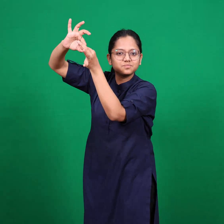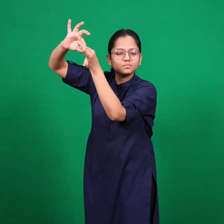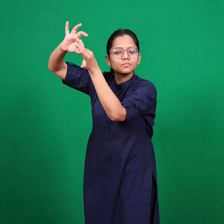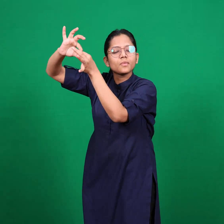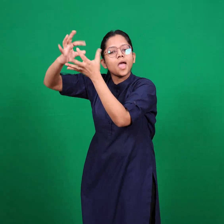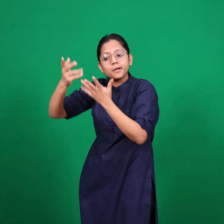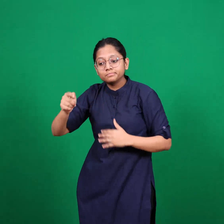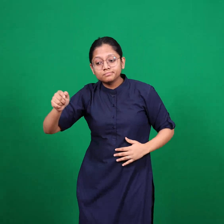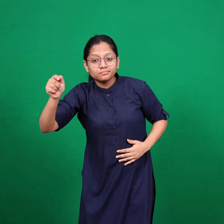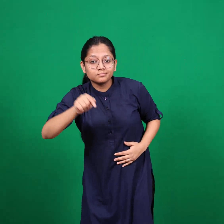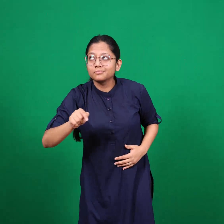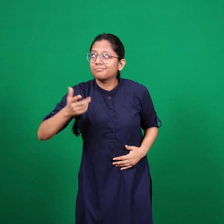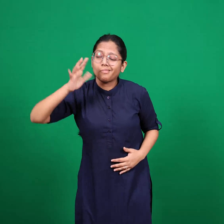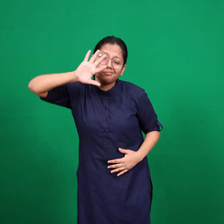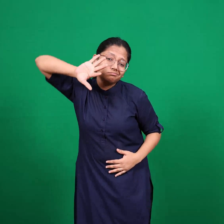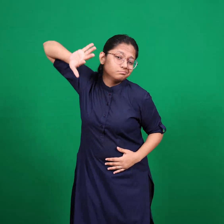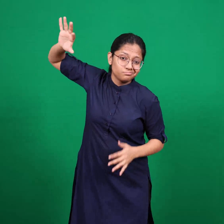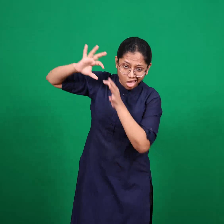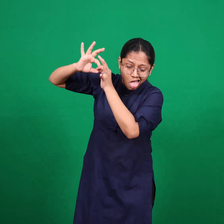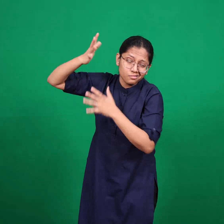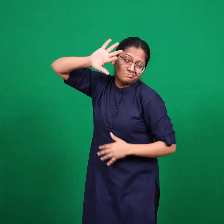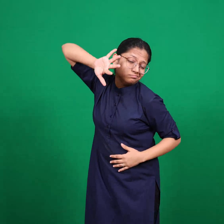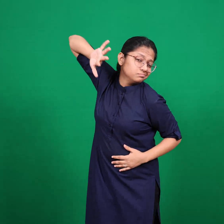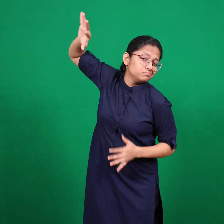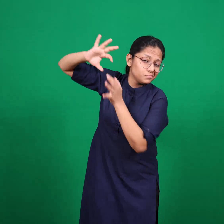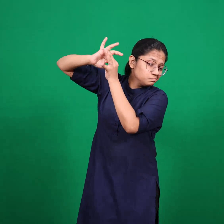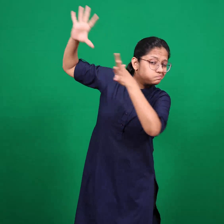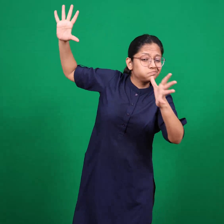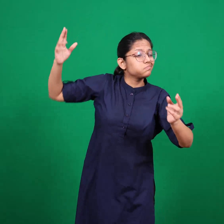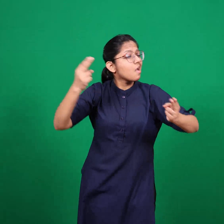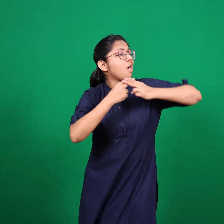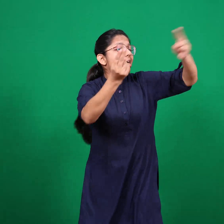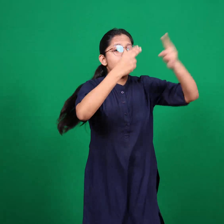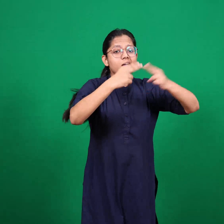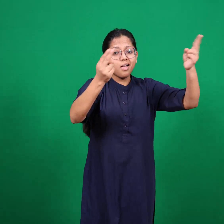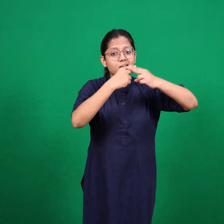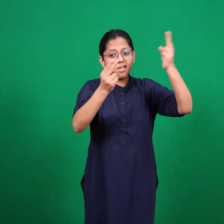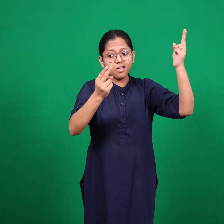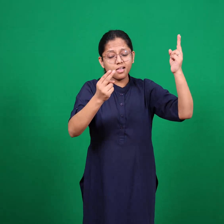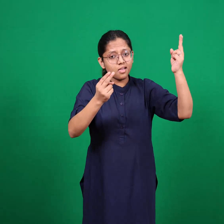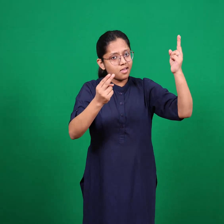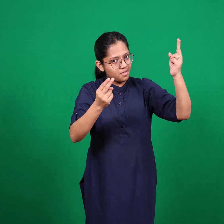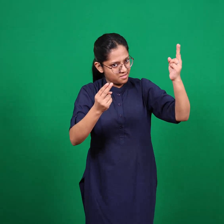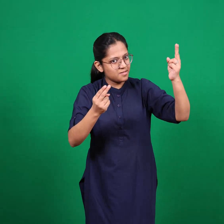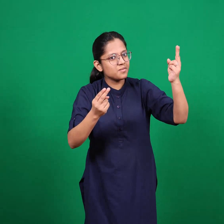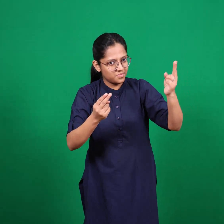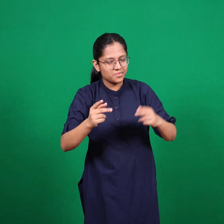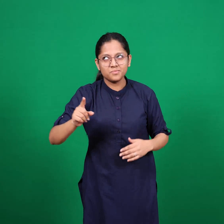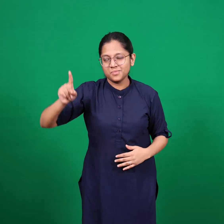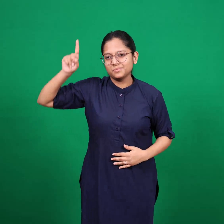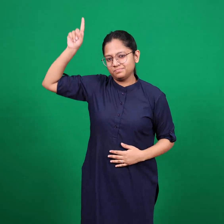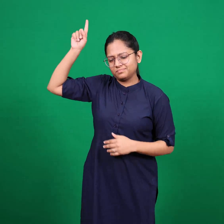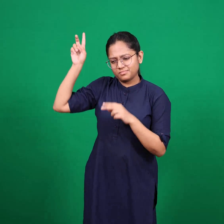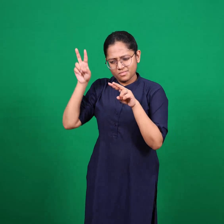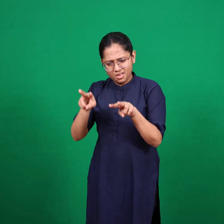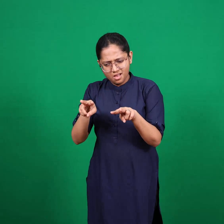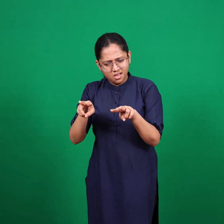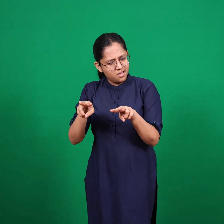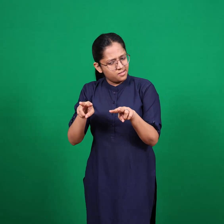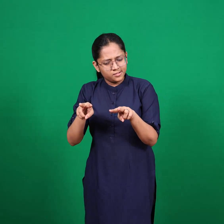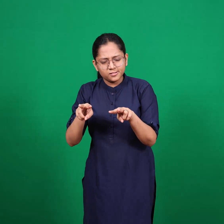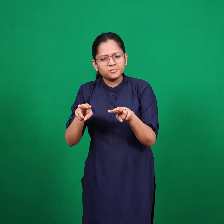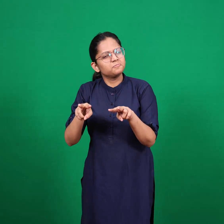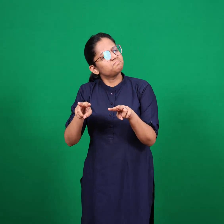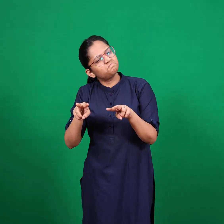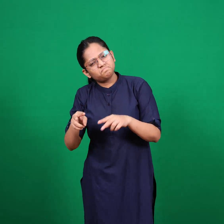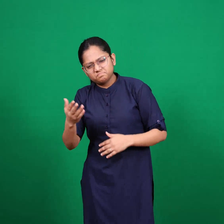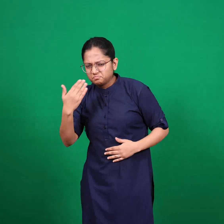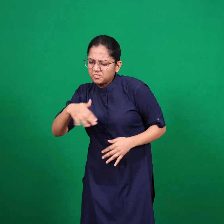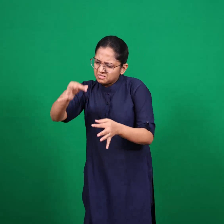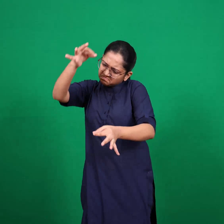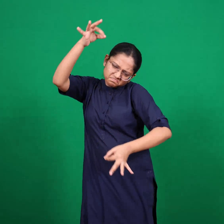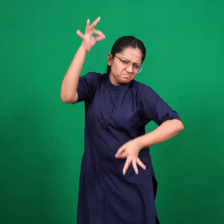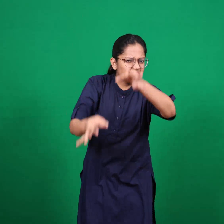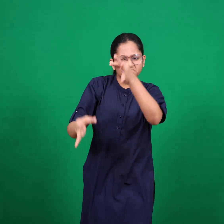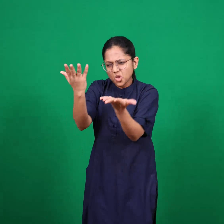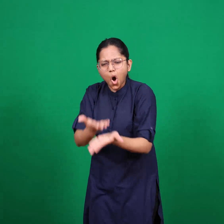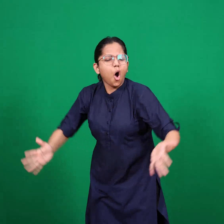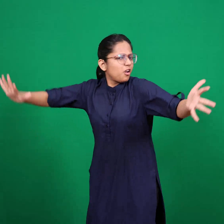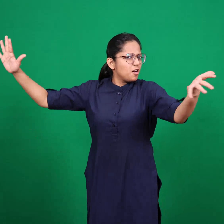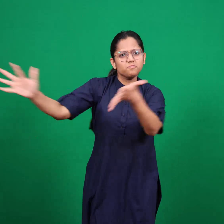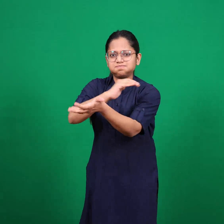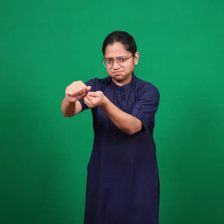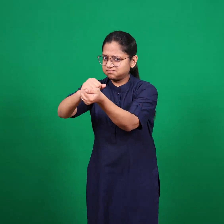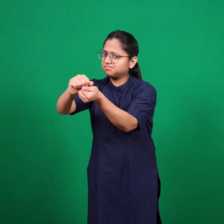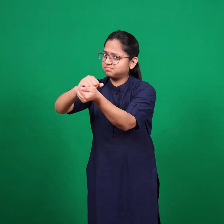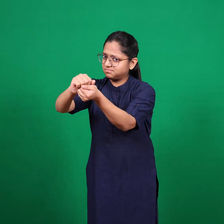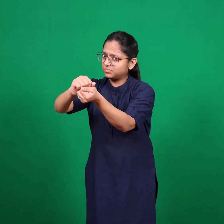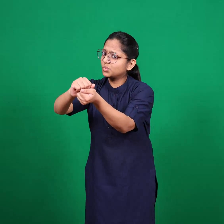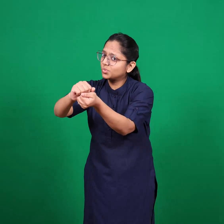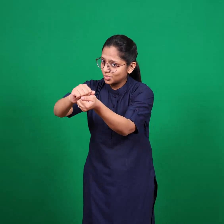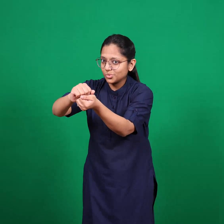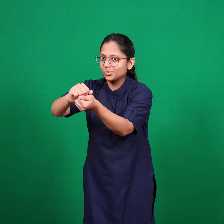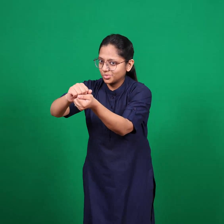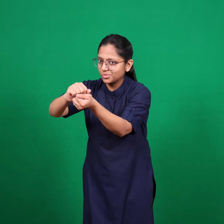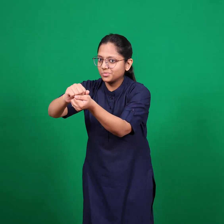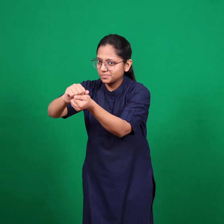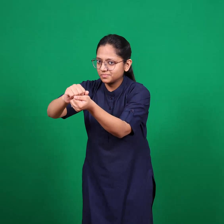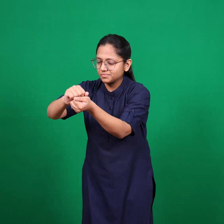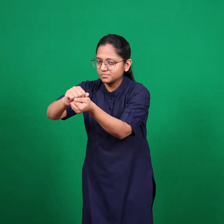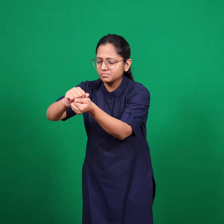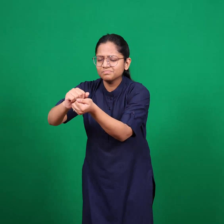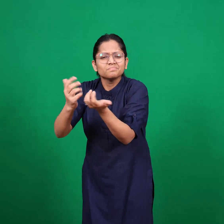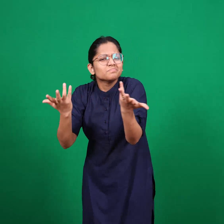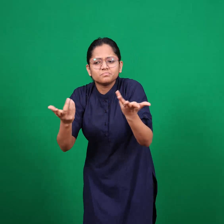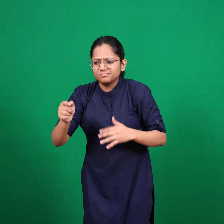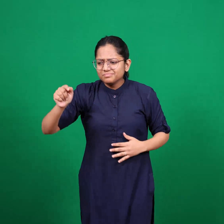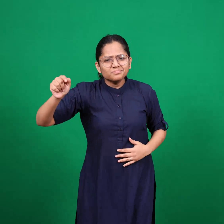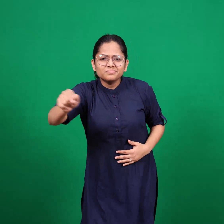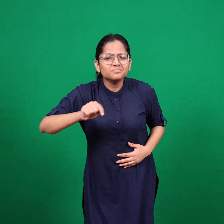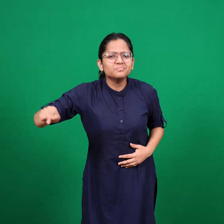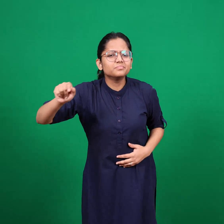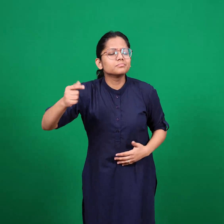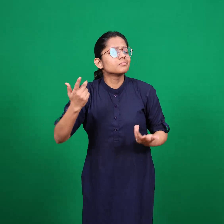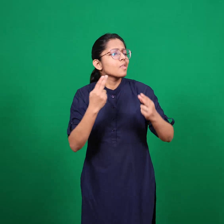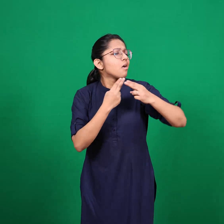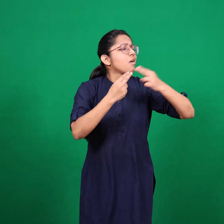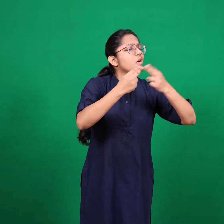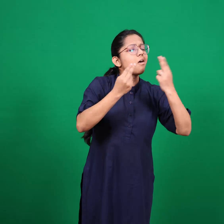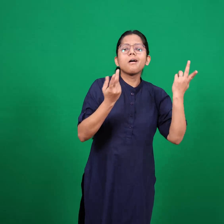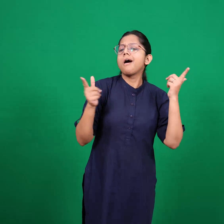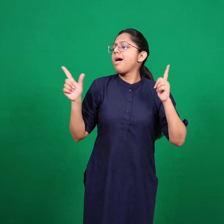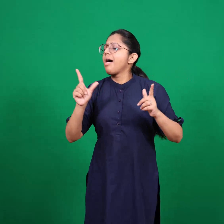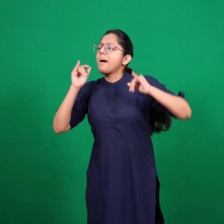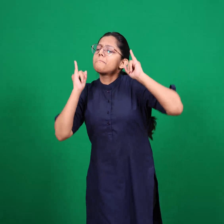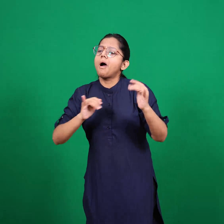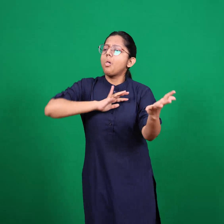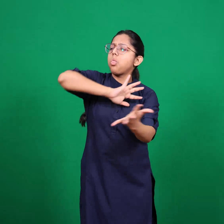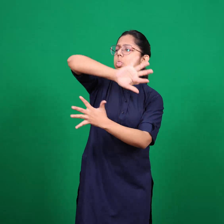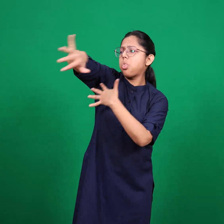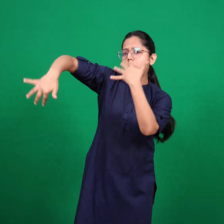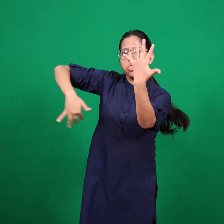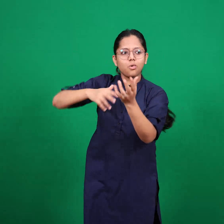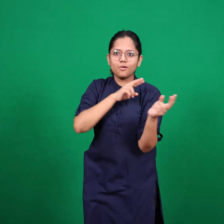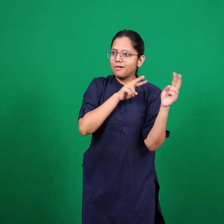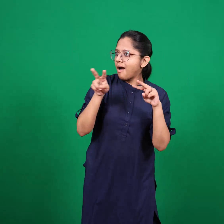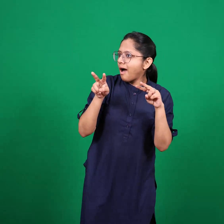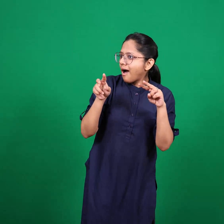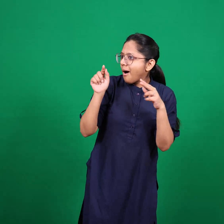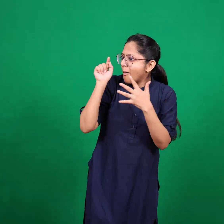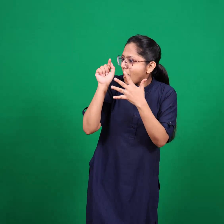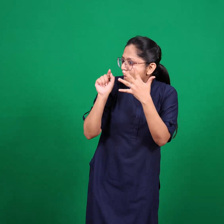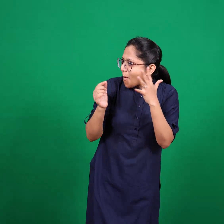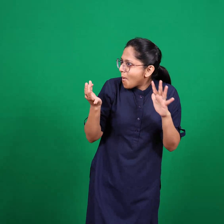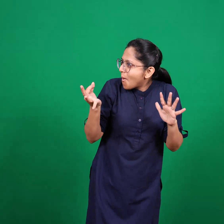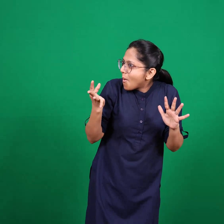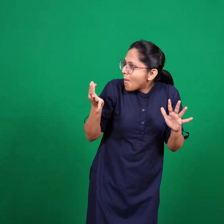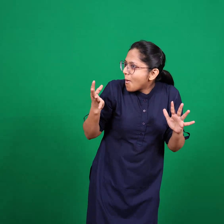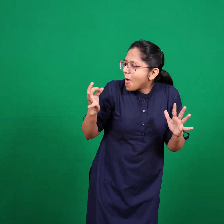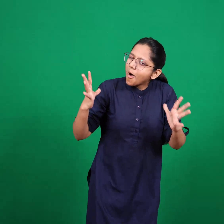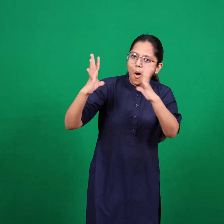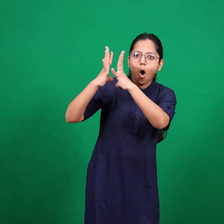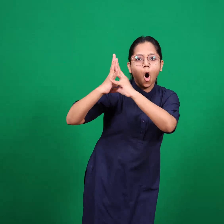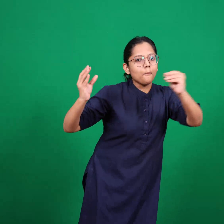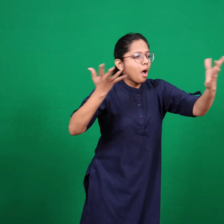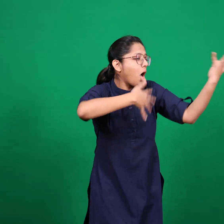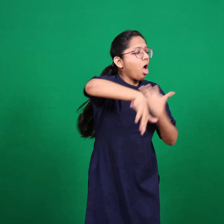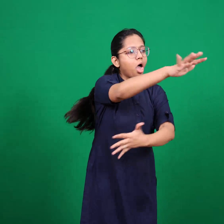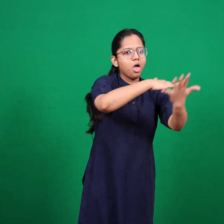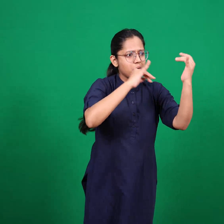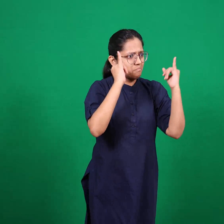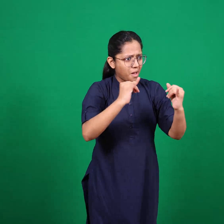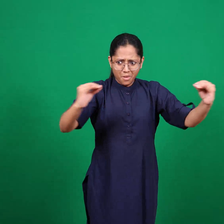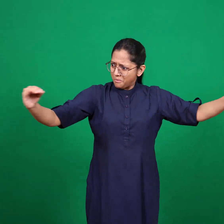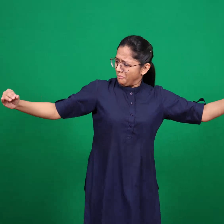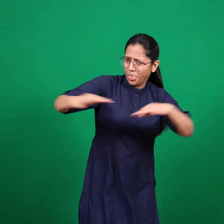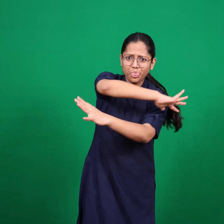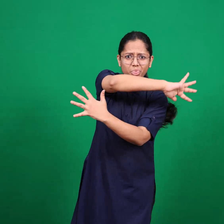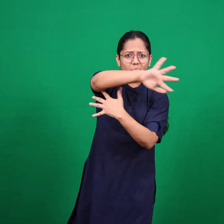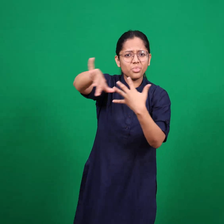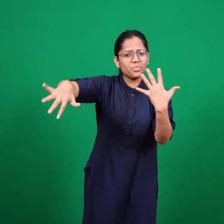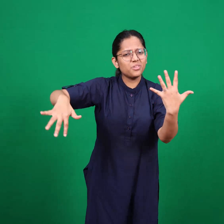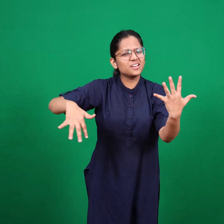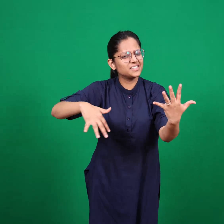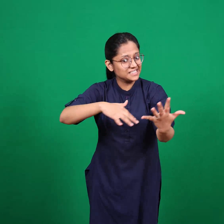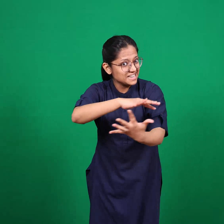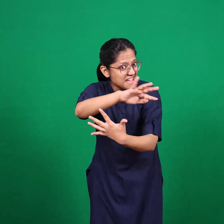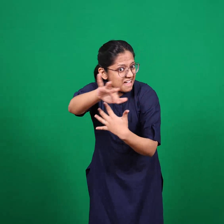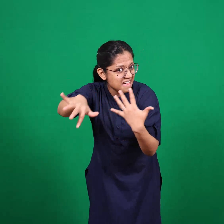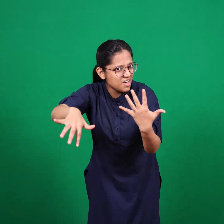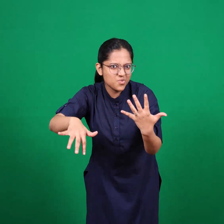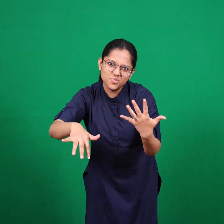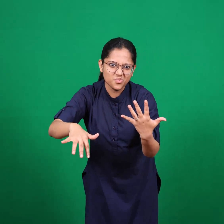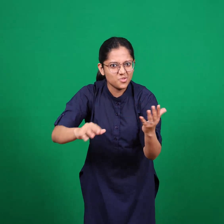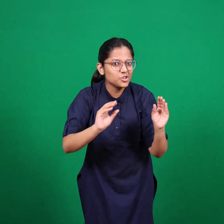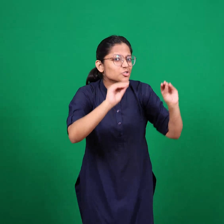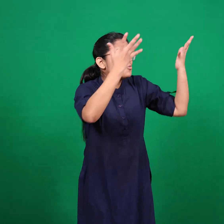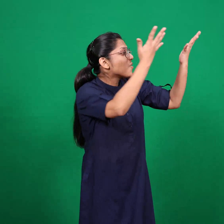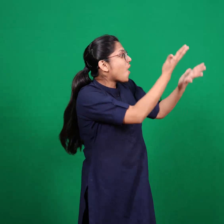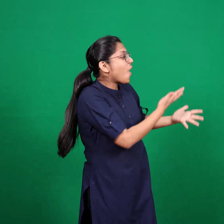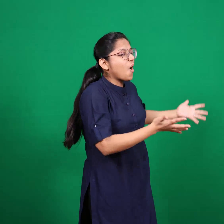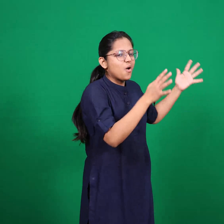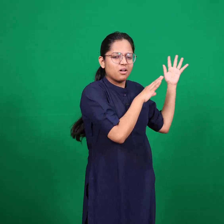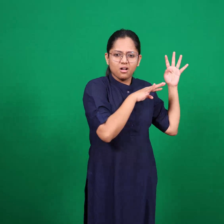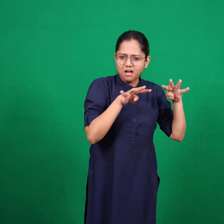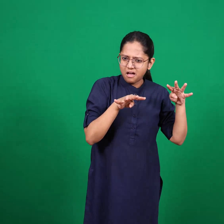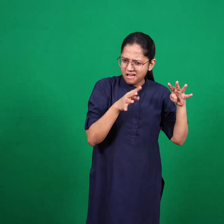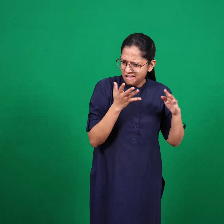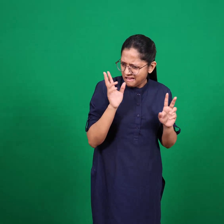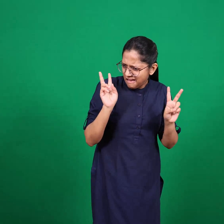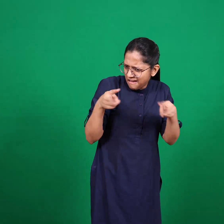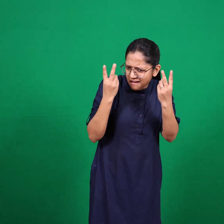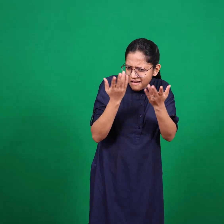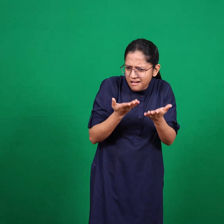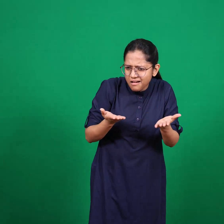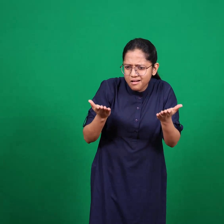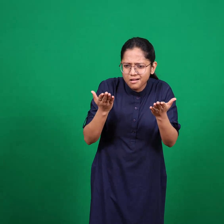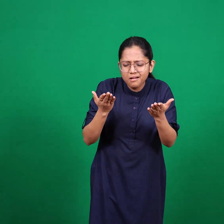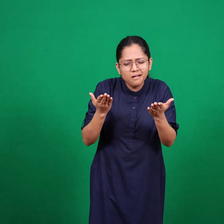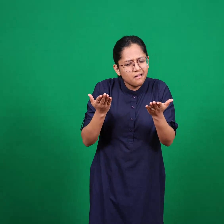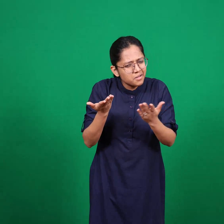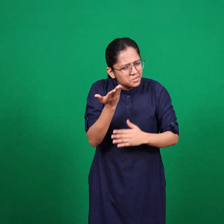Many will follow in their depravity, and because of them the way of truth will be defamed.